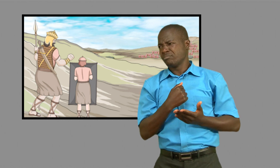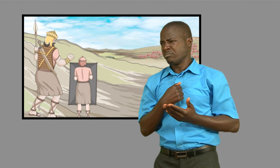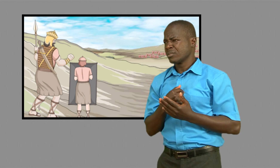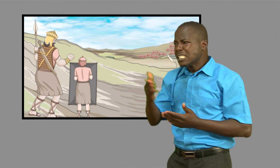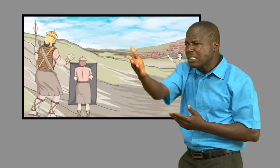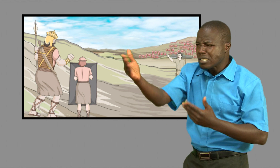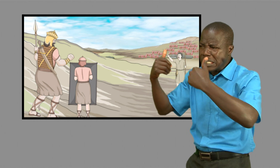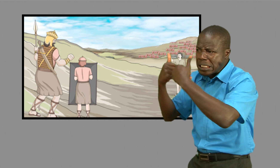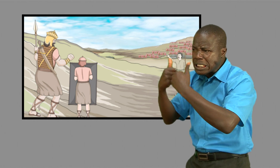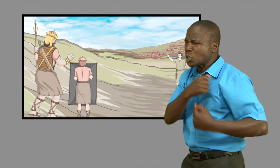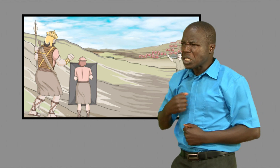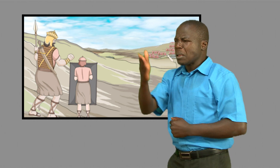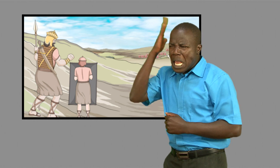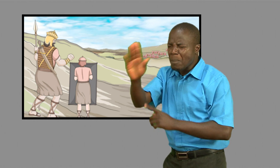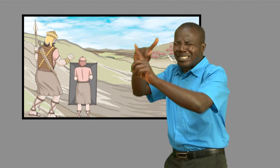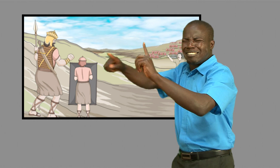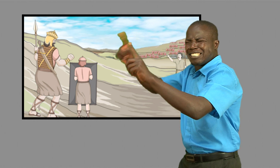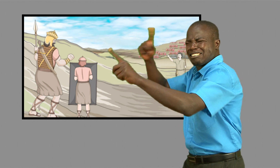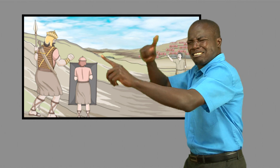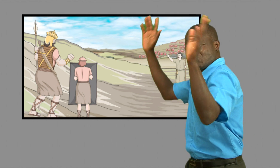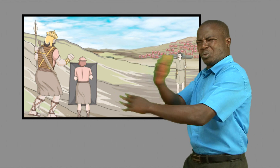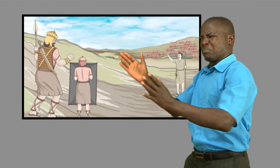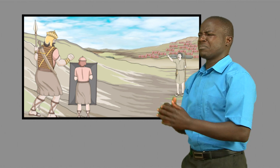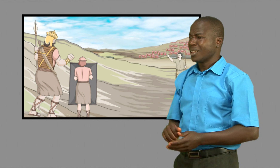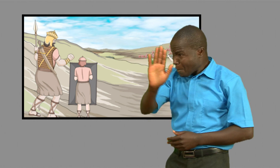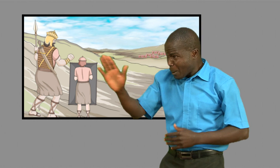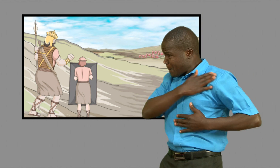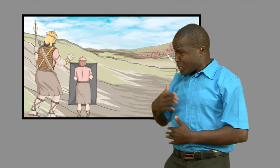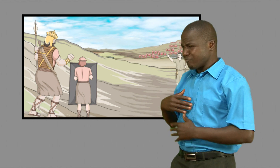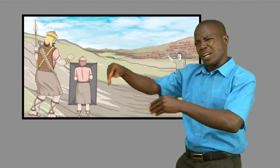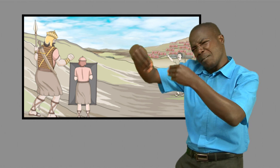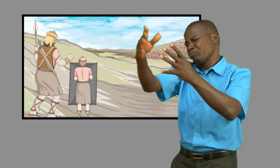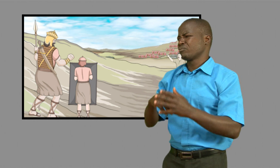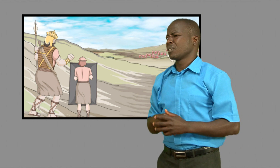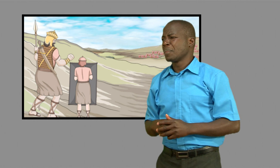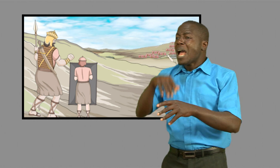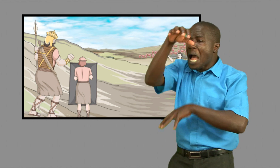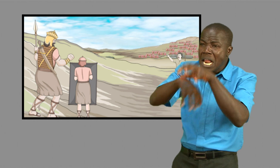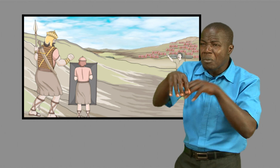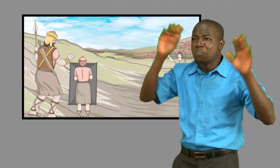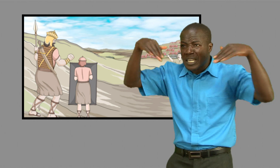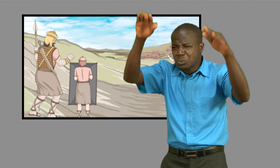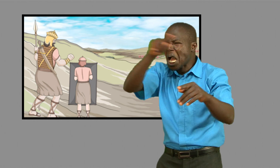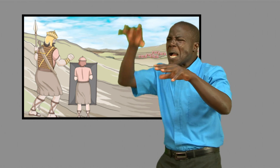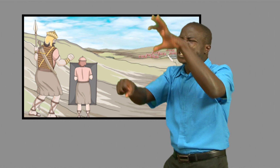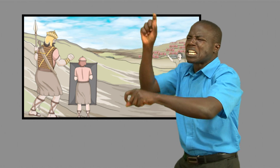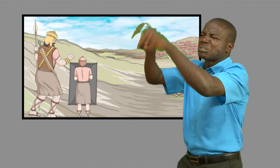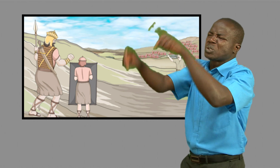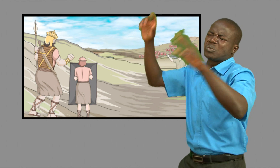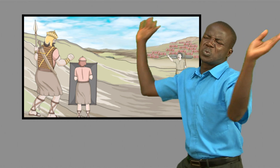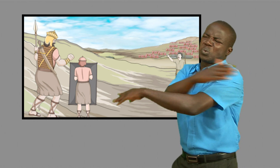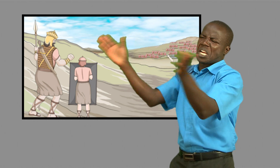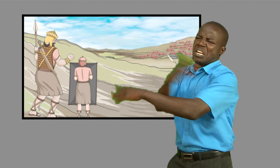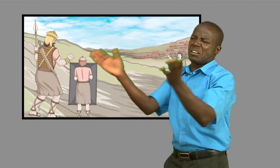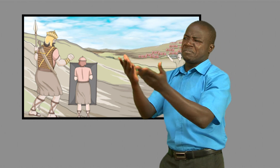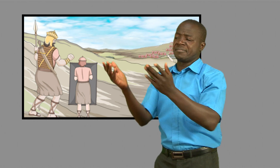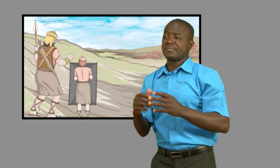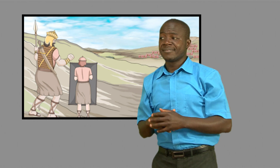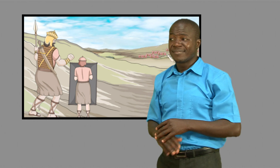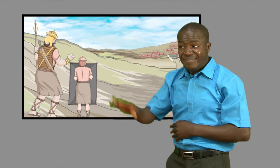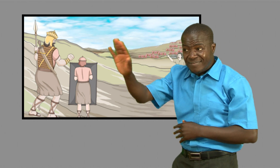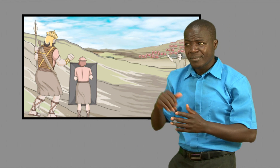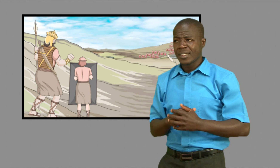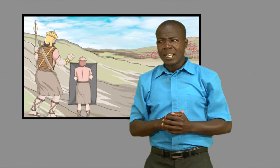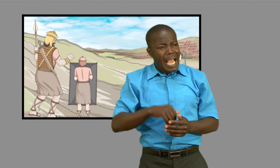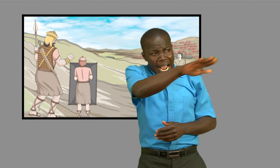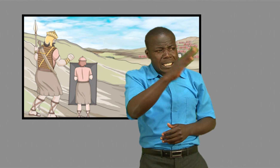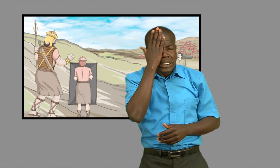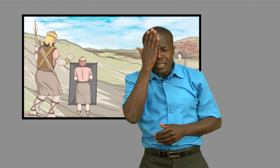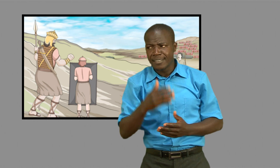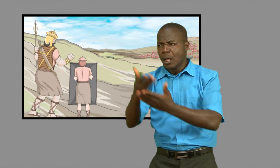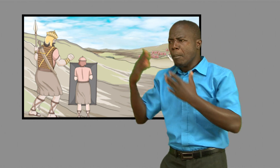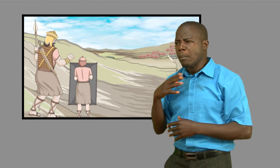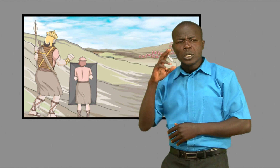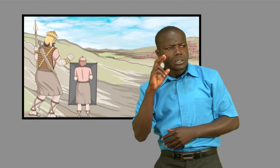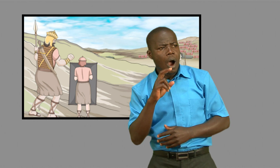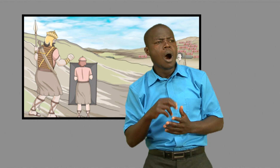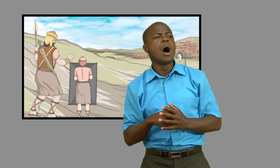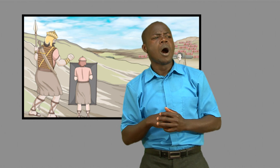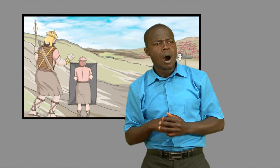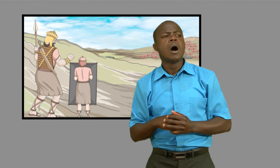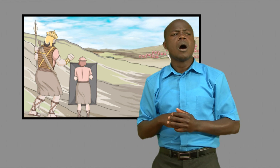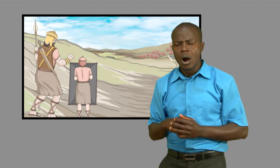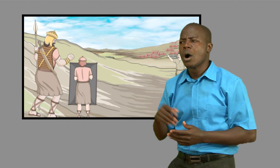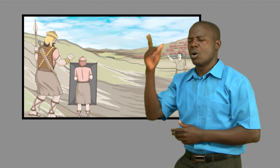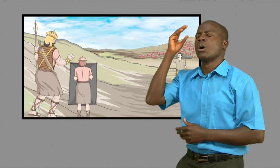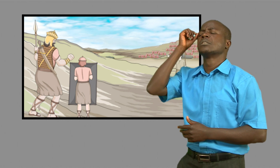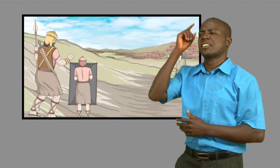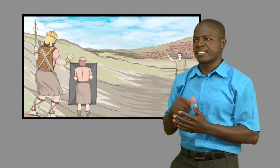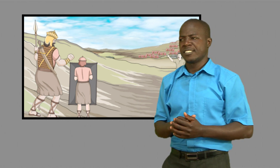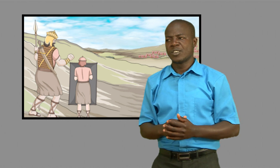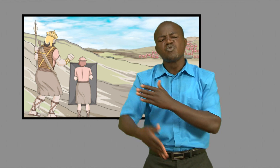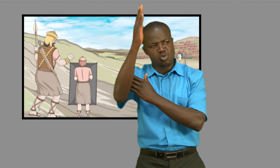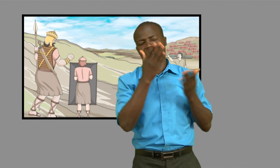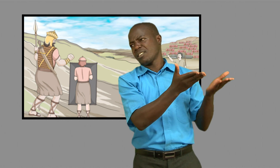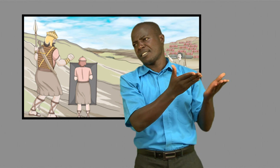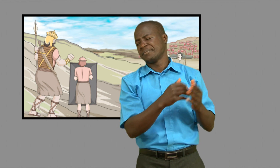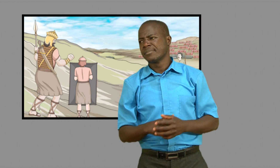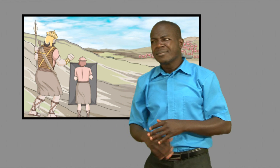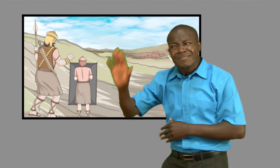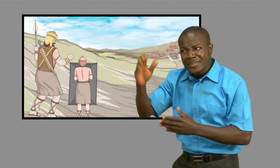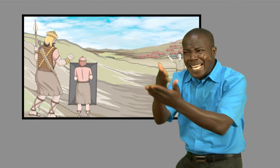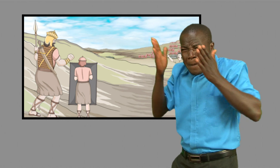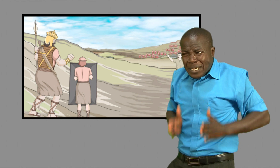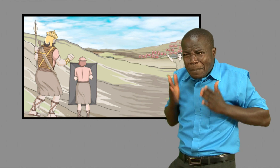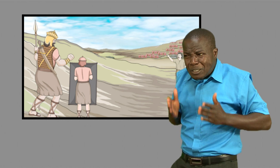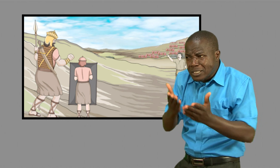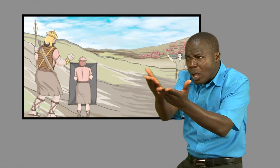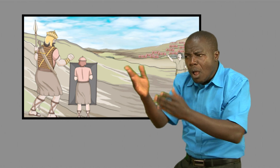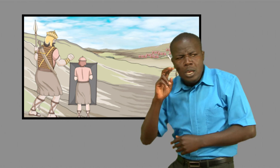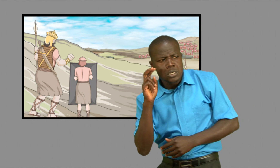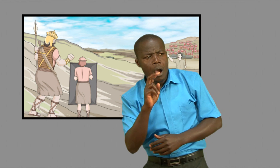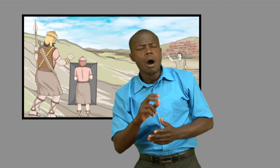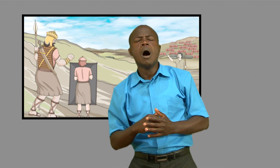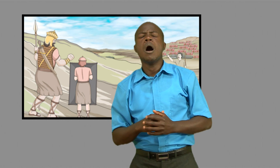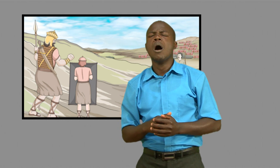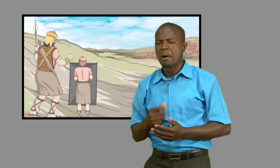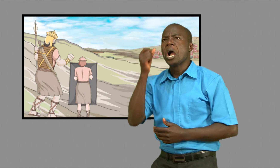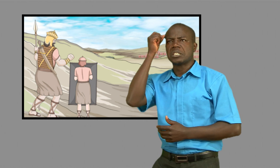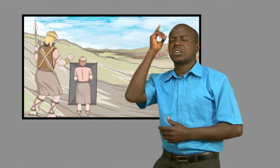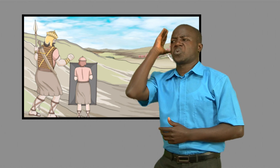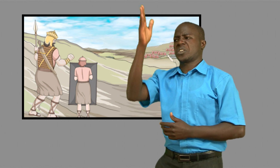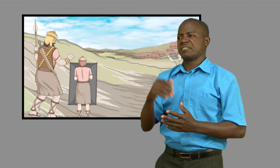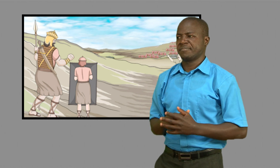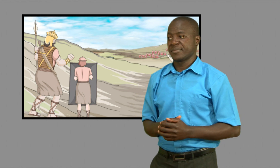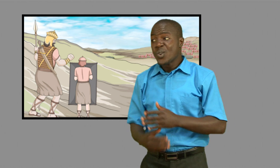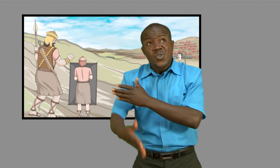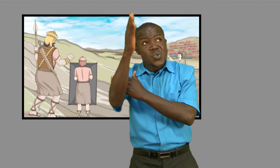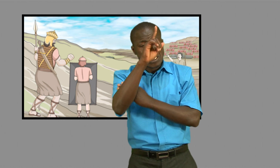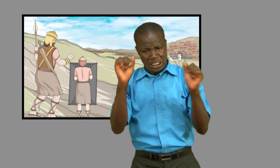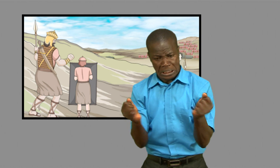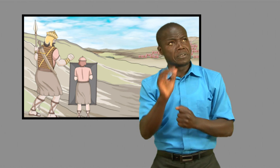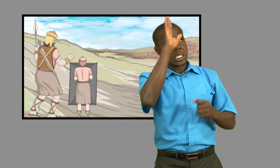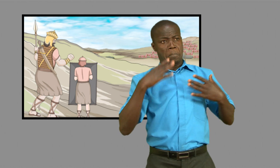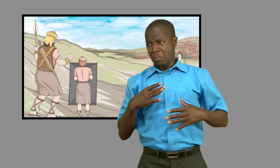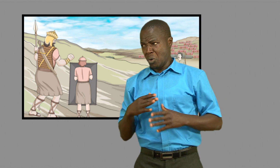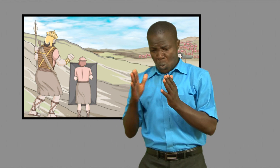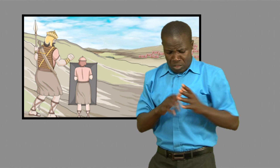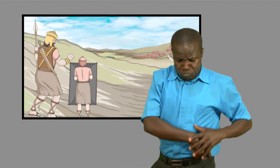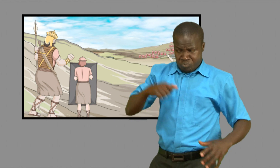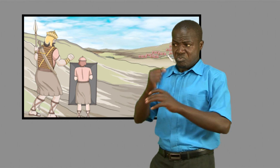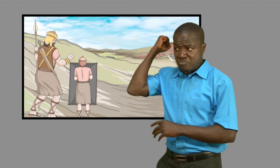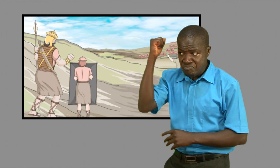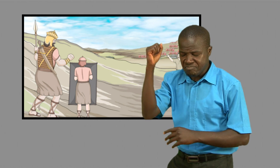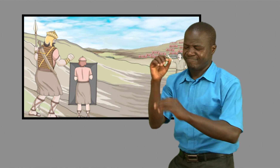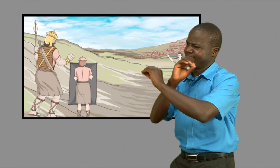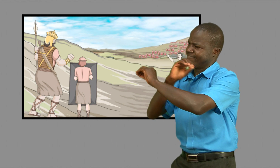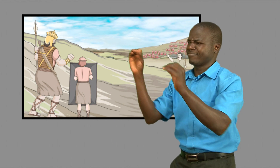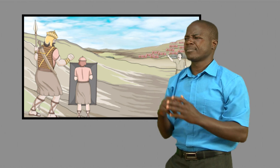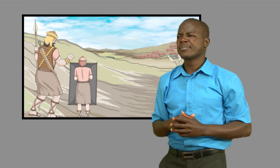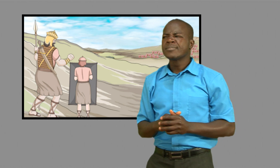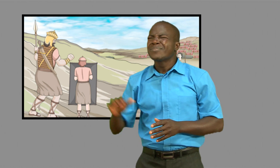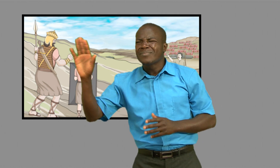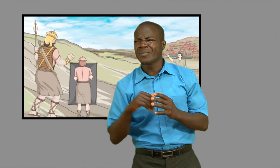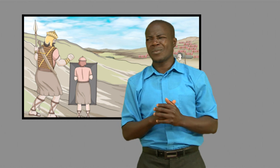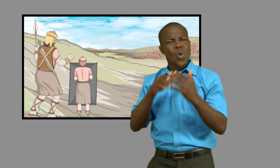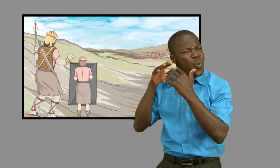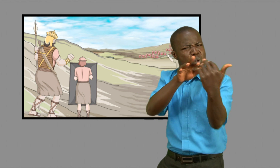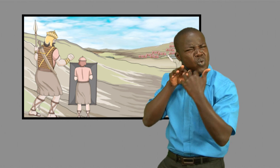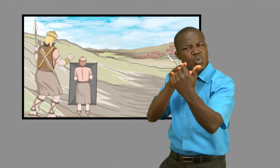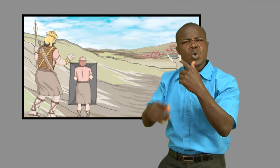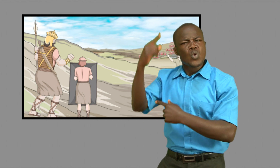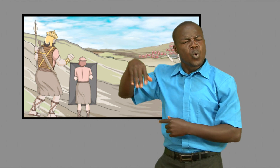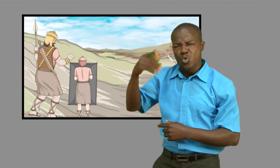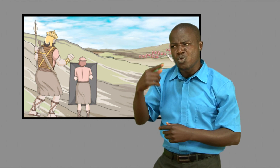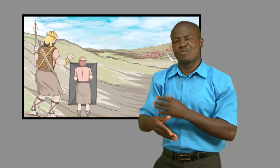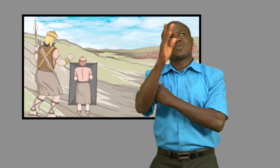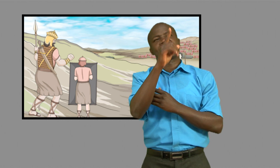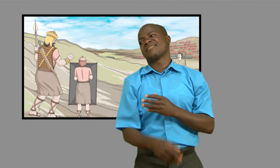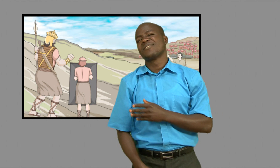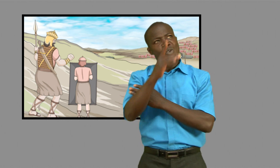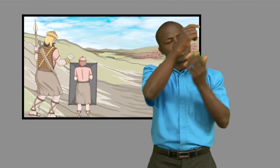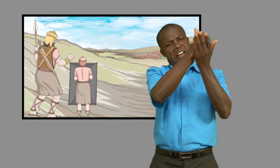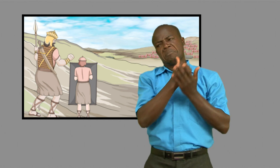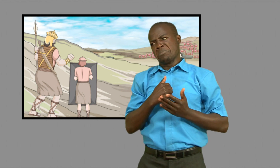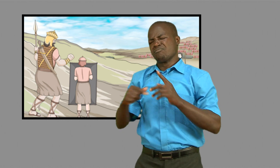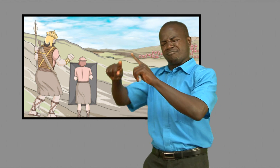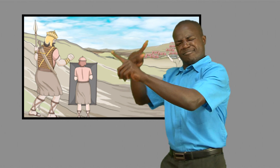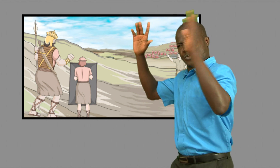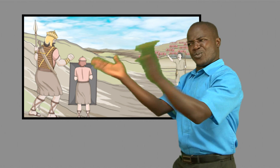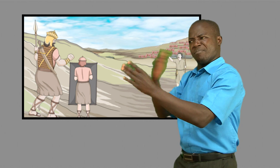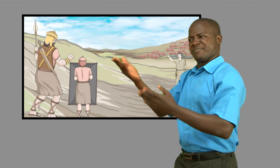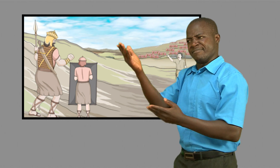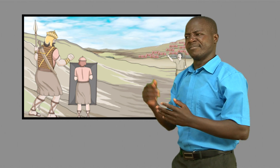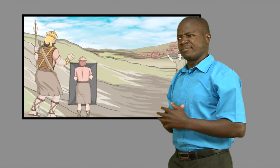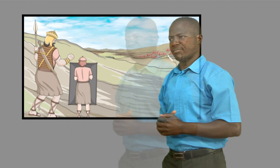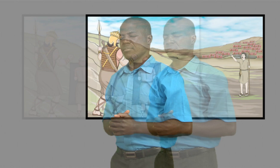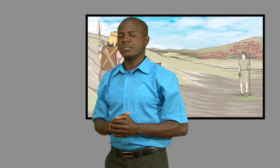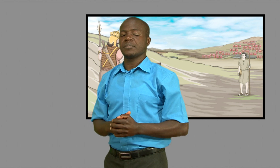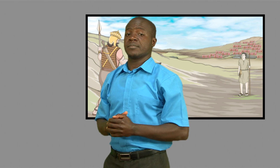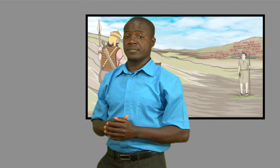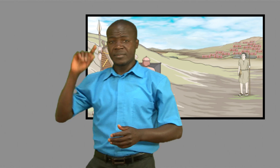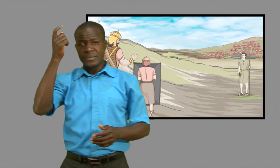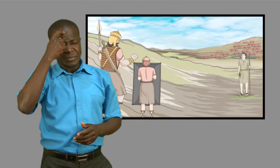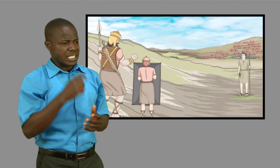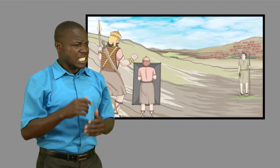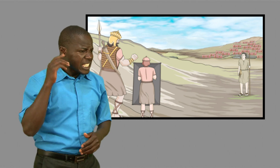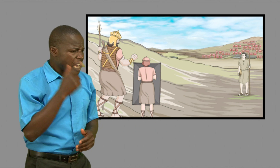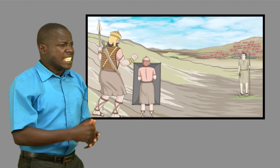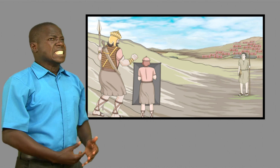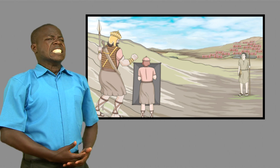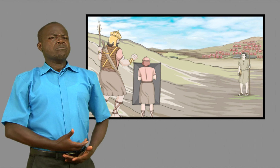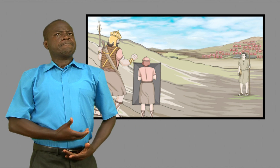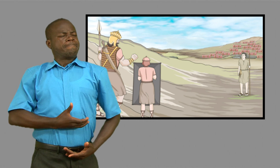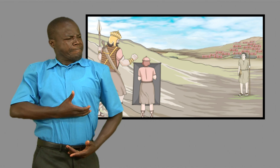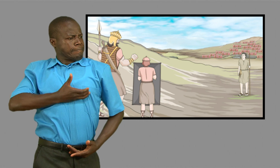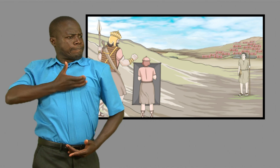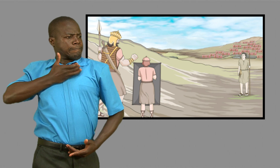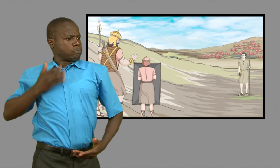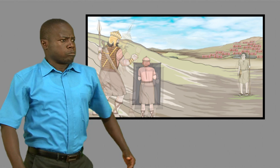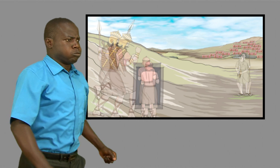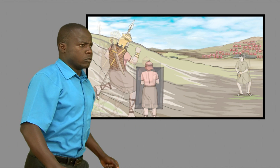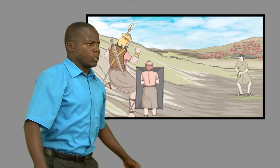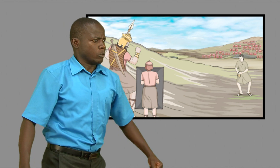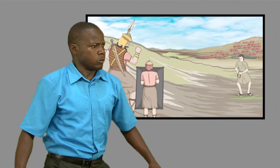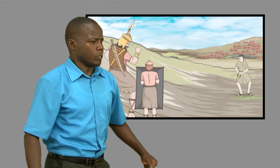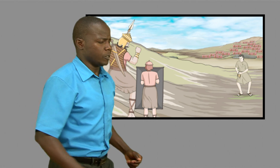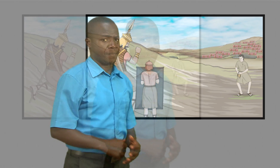Then the whole world will know that there is a God in Israel. And all those assembled here will know that it is not by sword or spear that the LORD saves; for the battle is the LORD’s, and He will give all of you into our hands.”